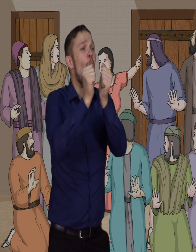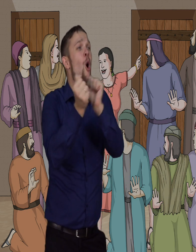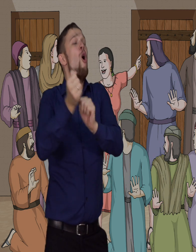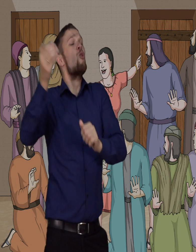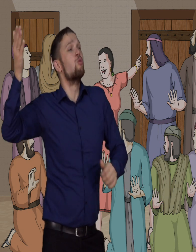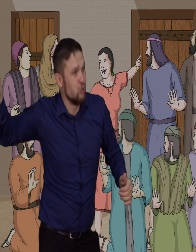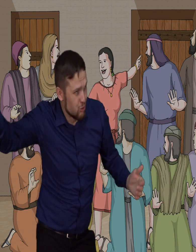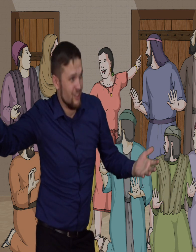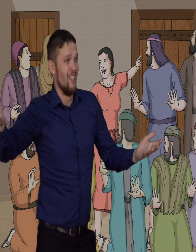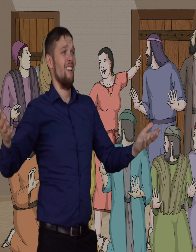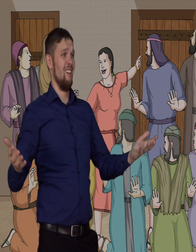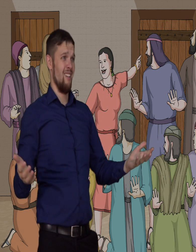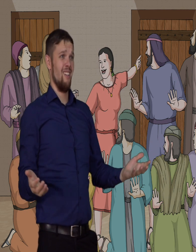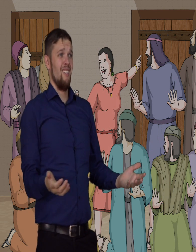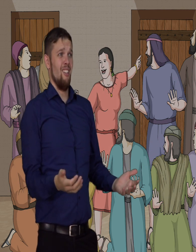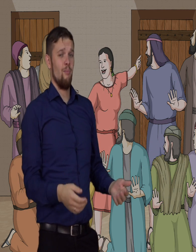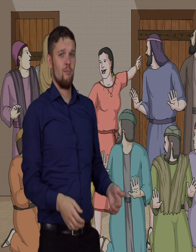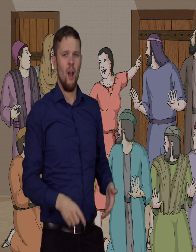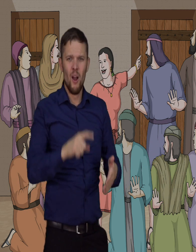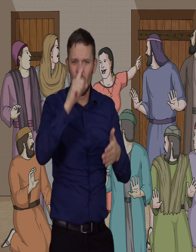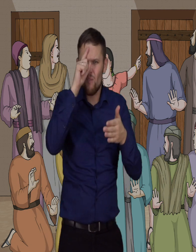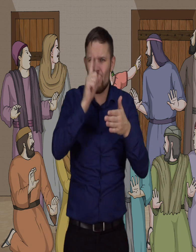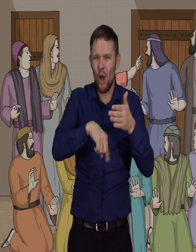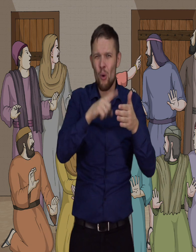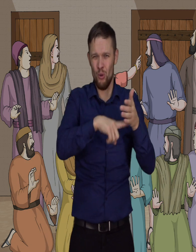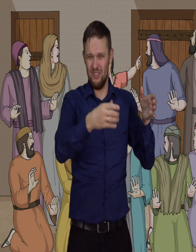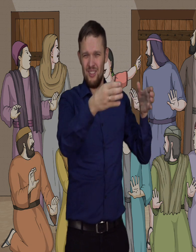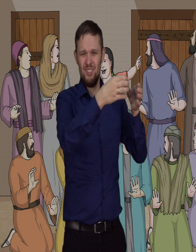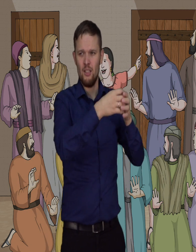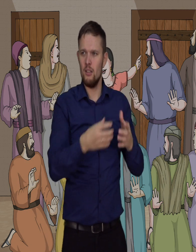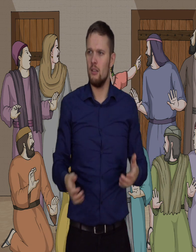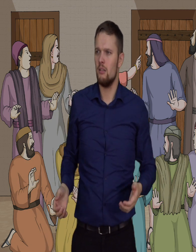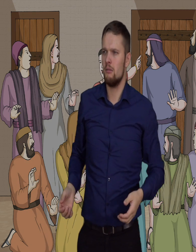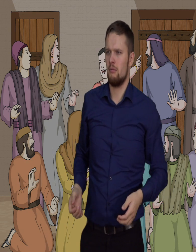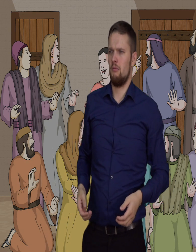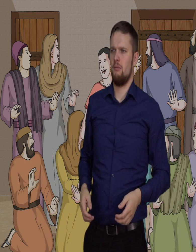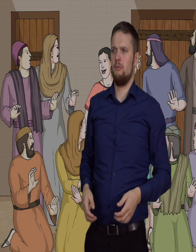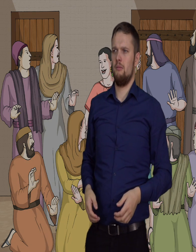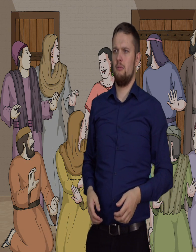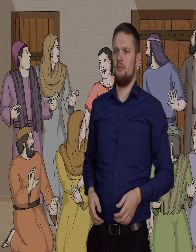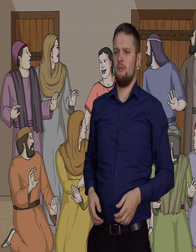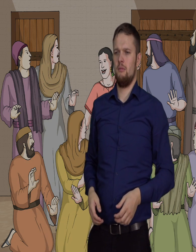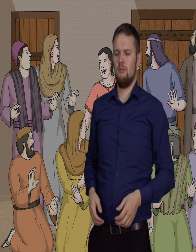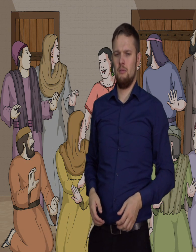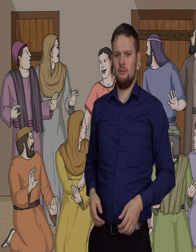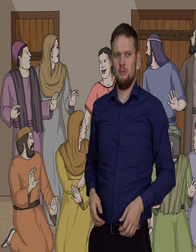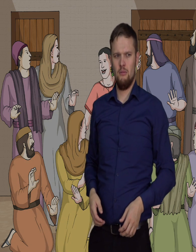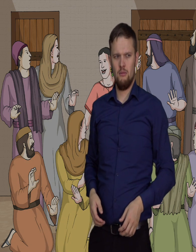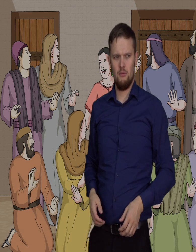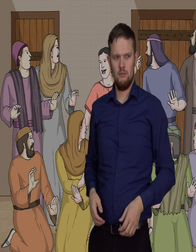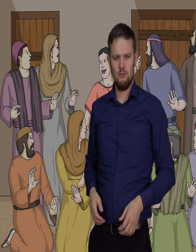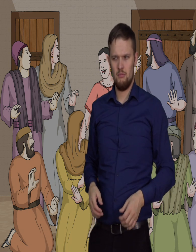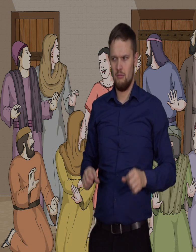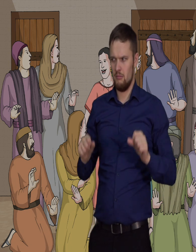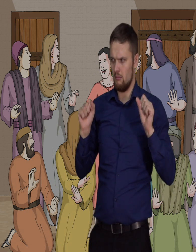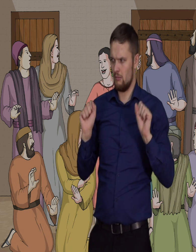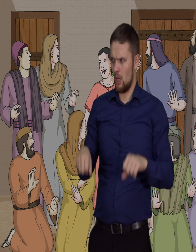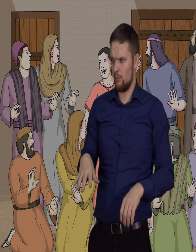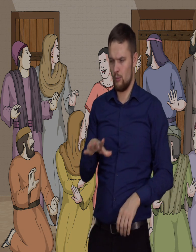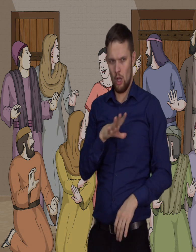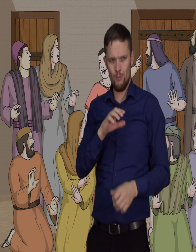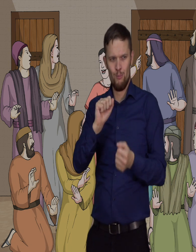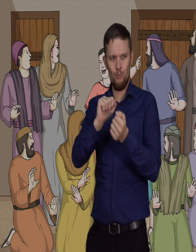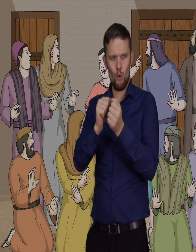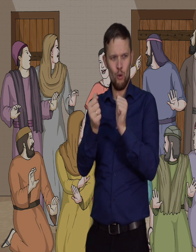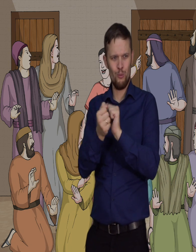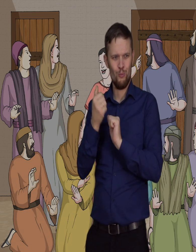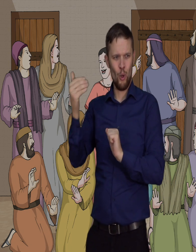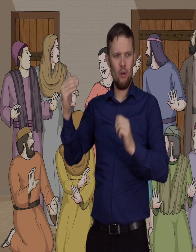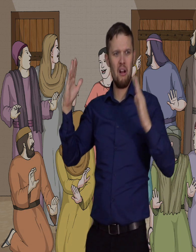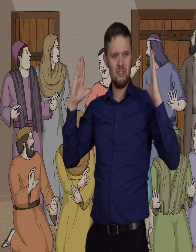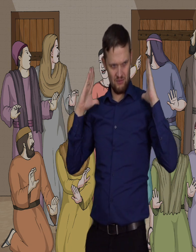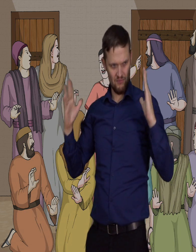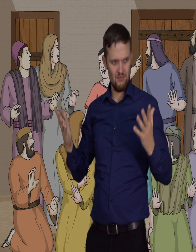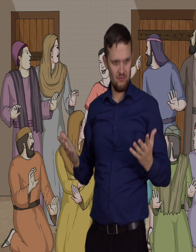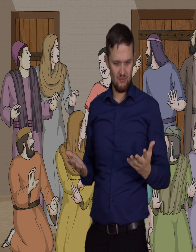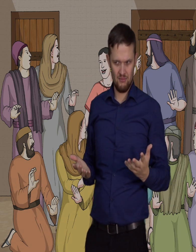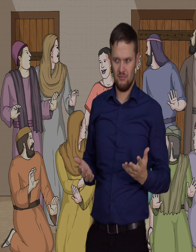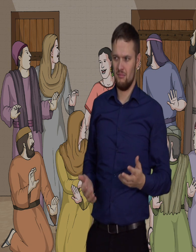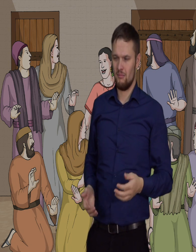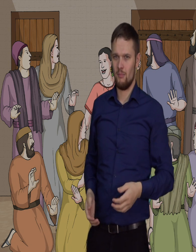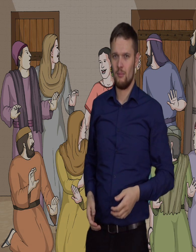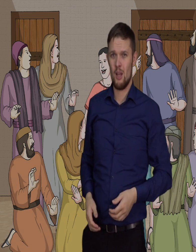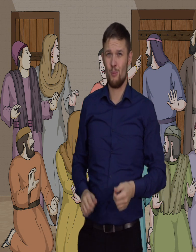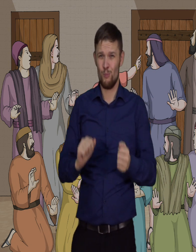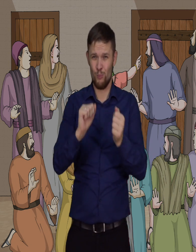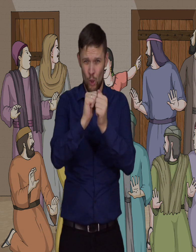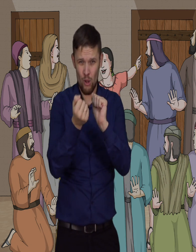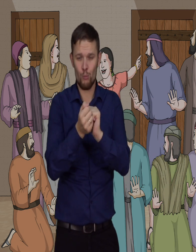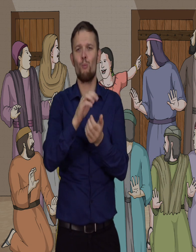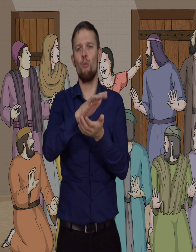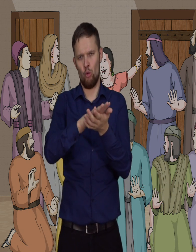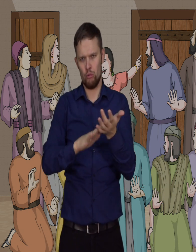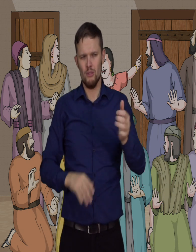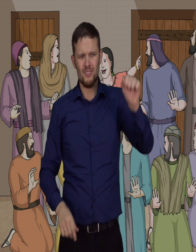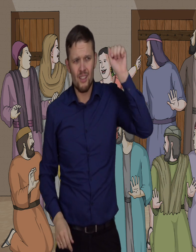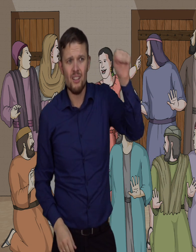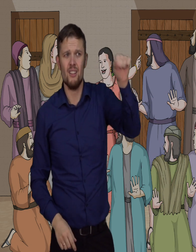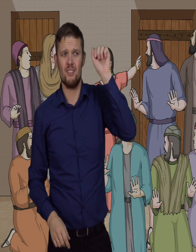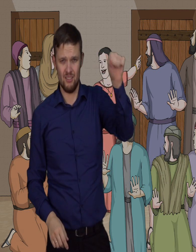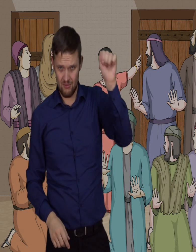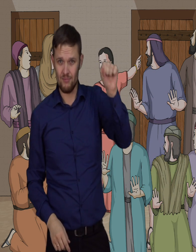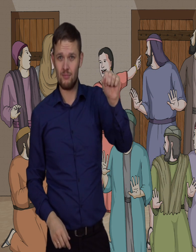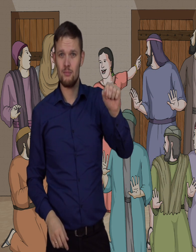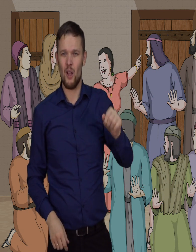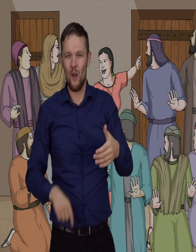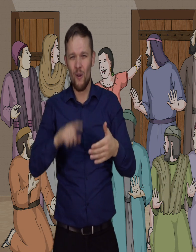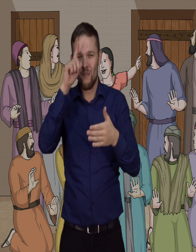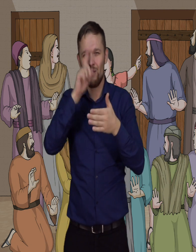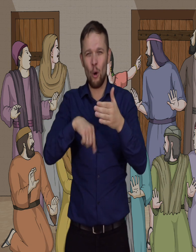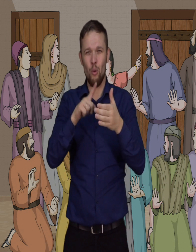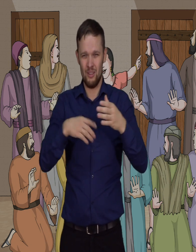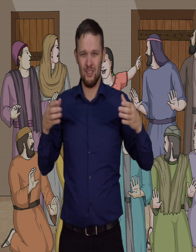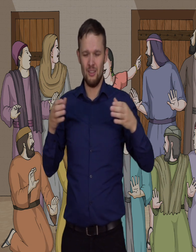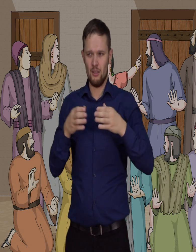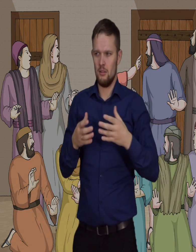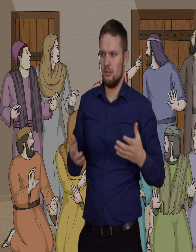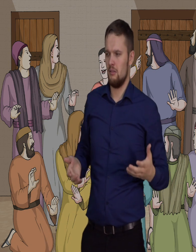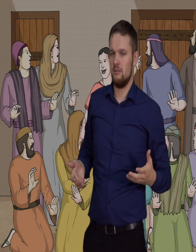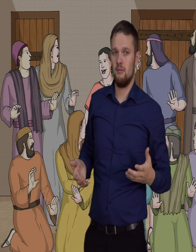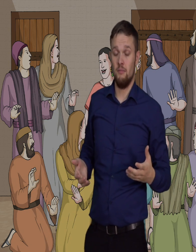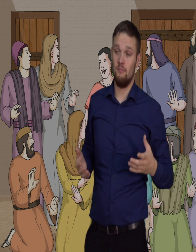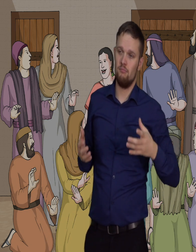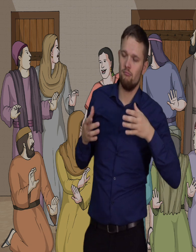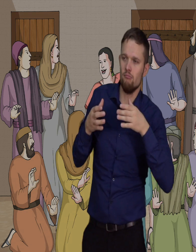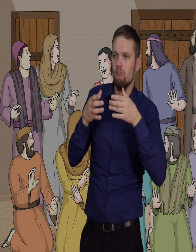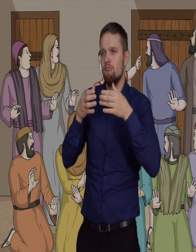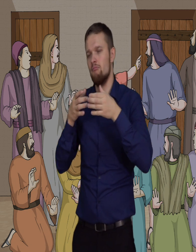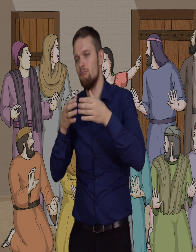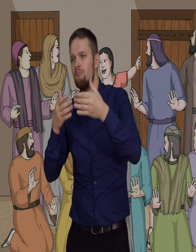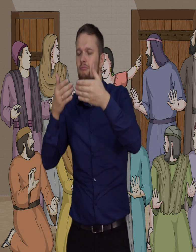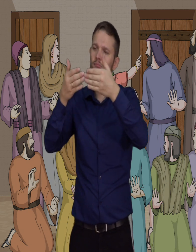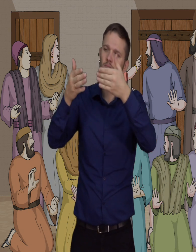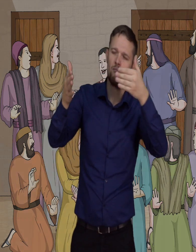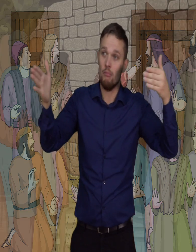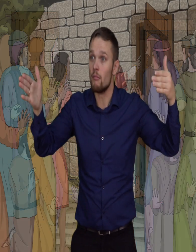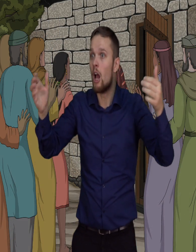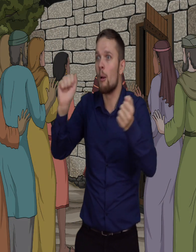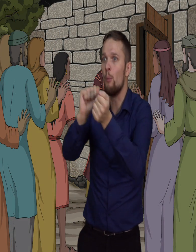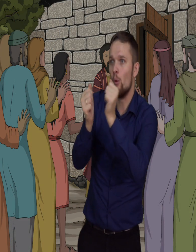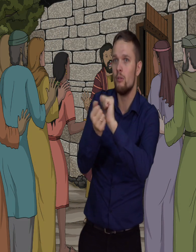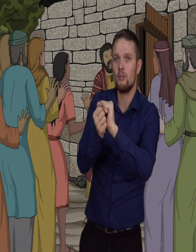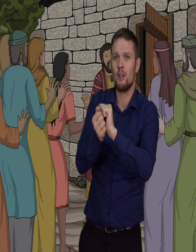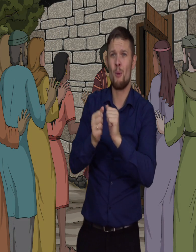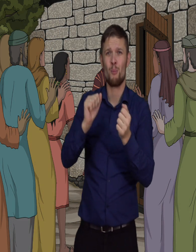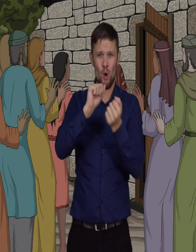“You are out of your mind,” they told her. But when she kept insisting it was so, they said, “It must be his angel.”